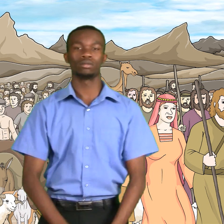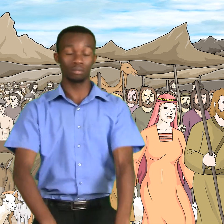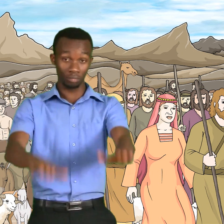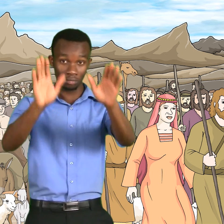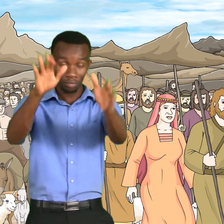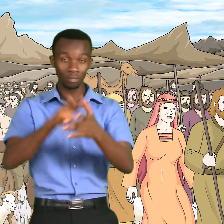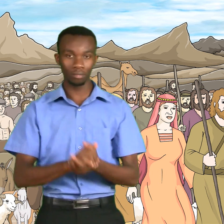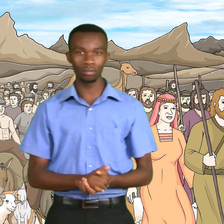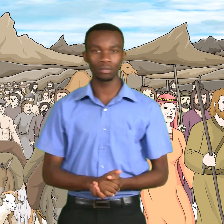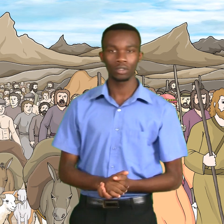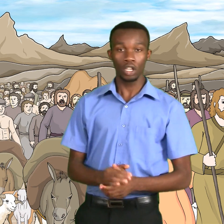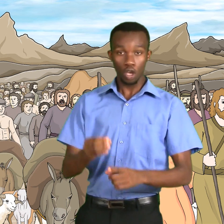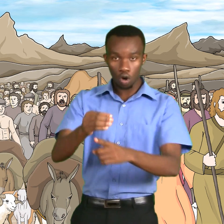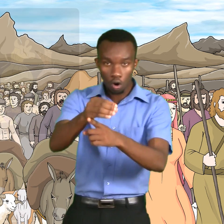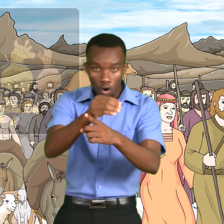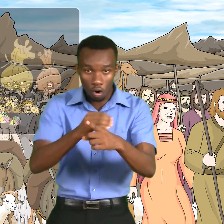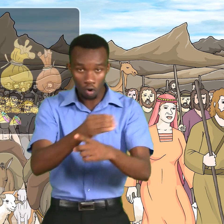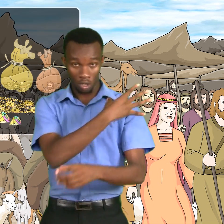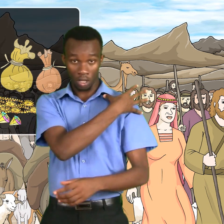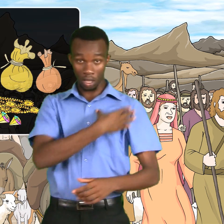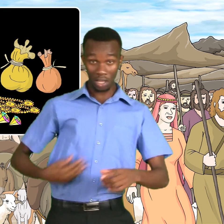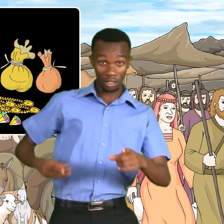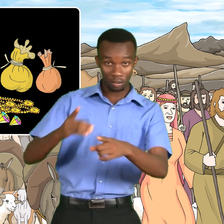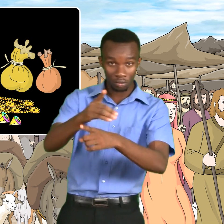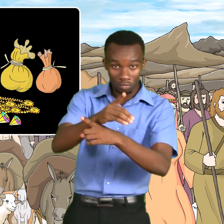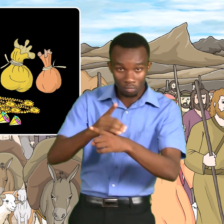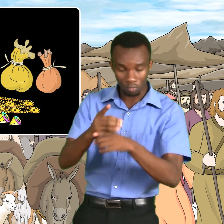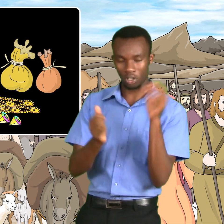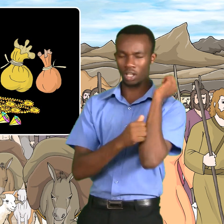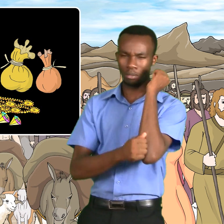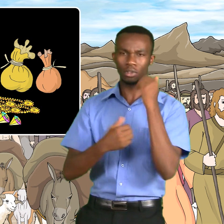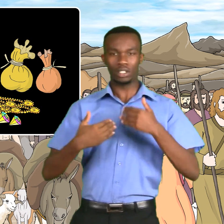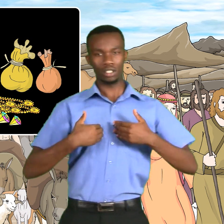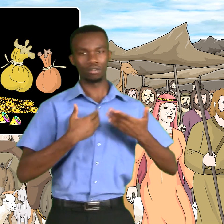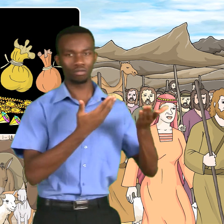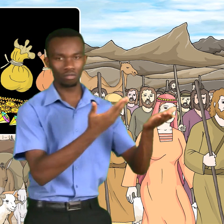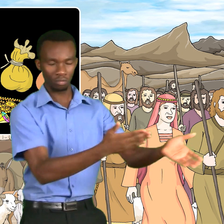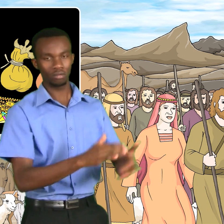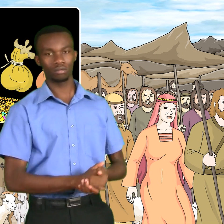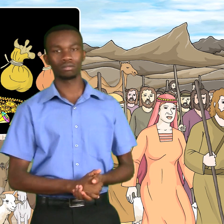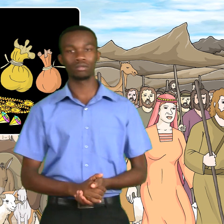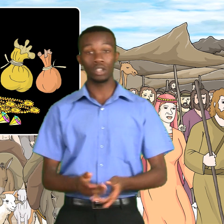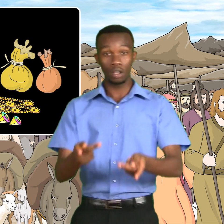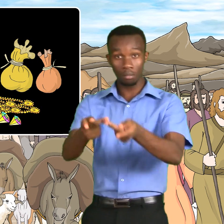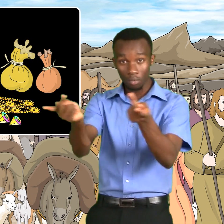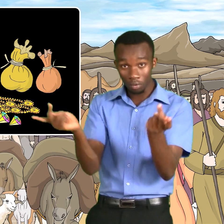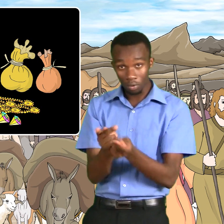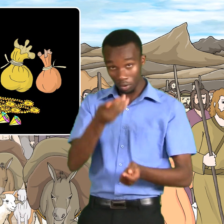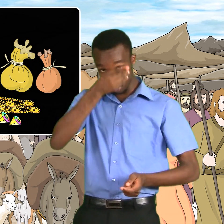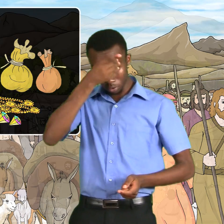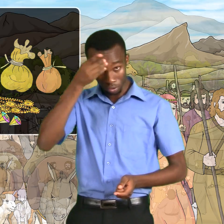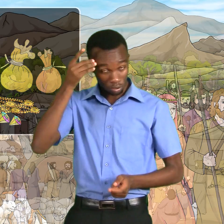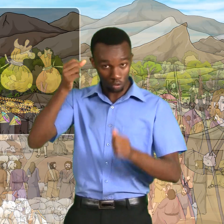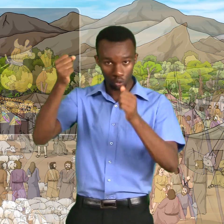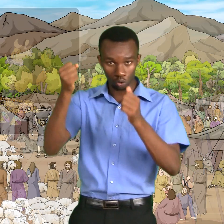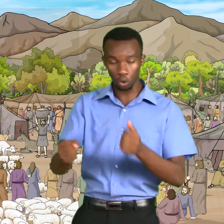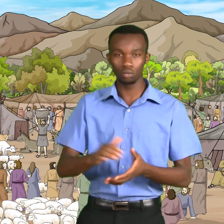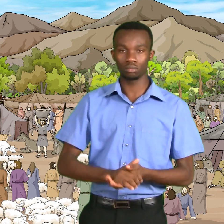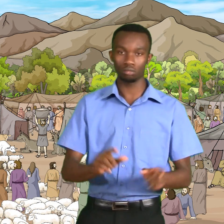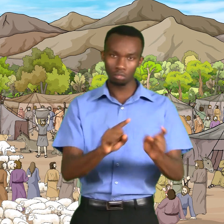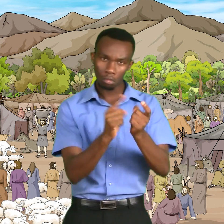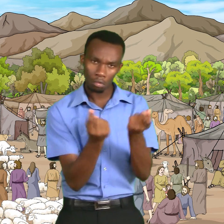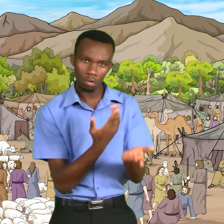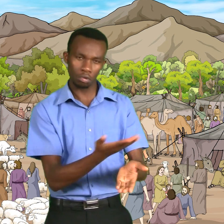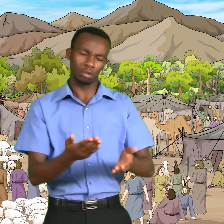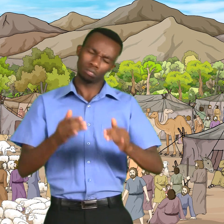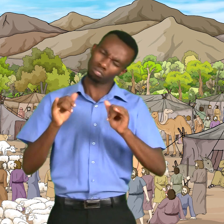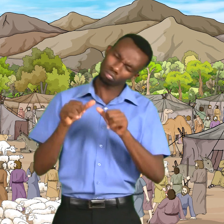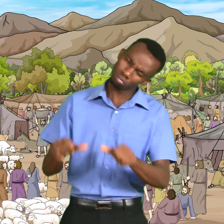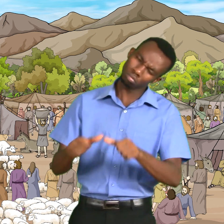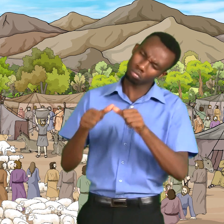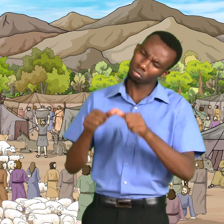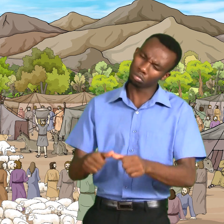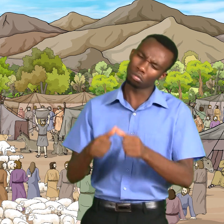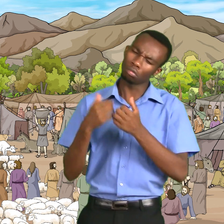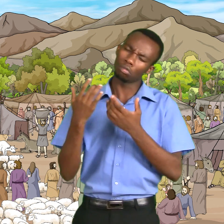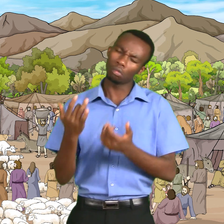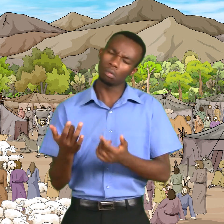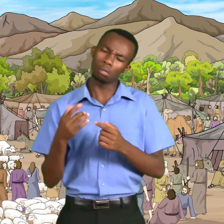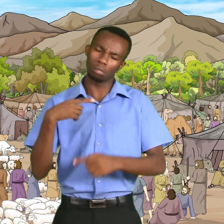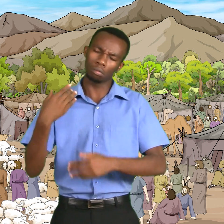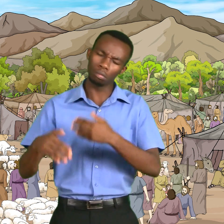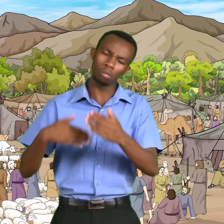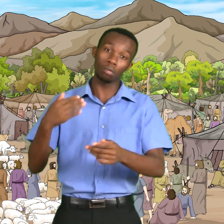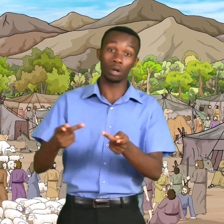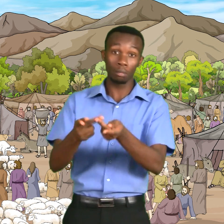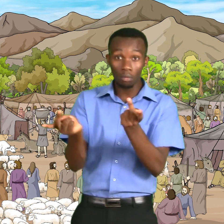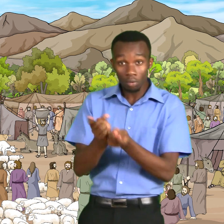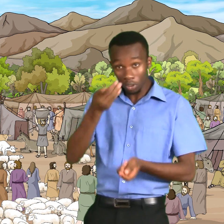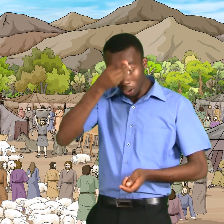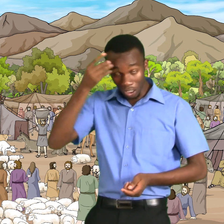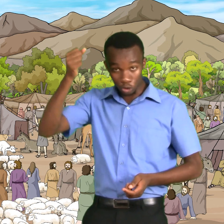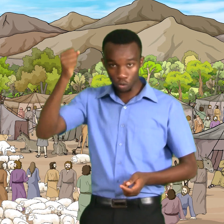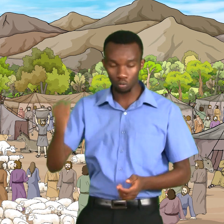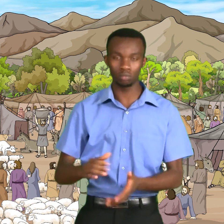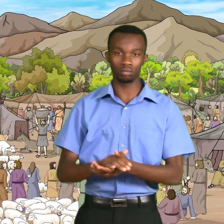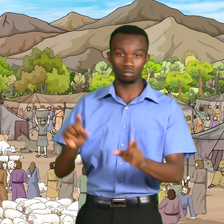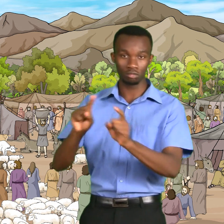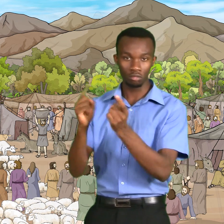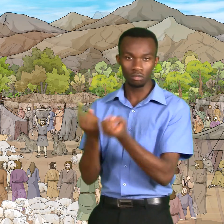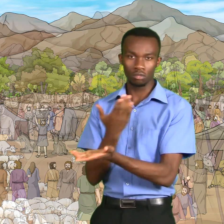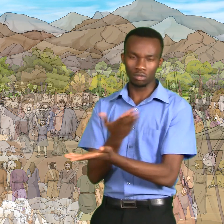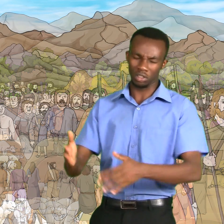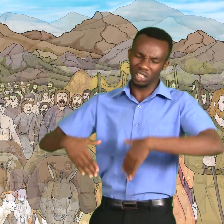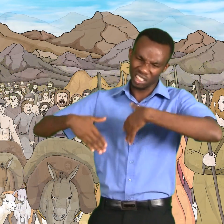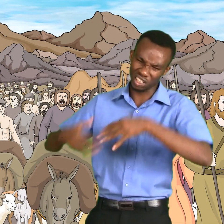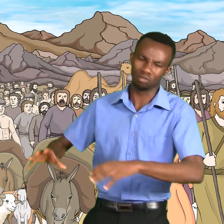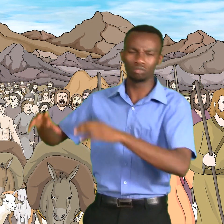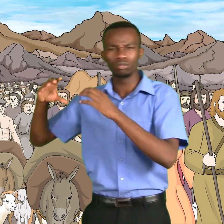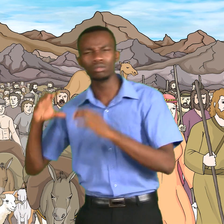And Abram had become extremely wealthy in livestock and silver and gold.